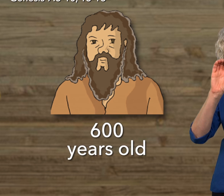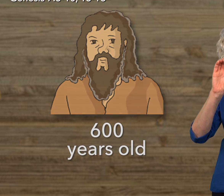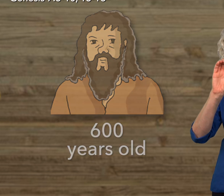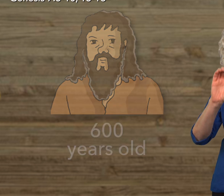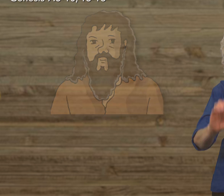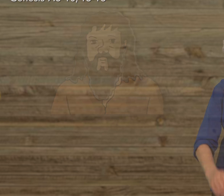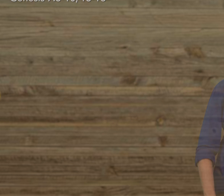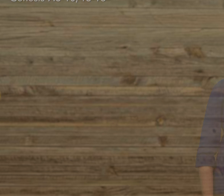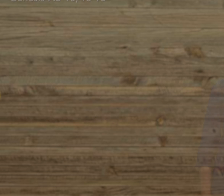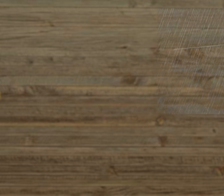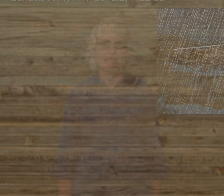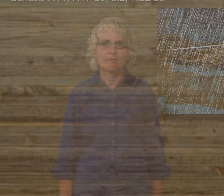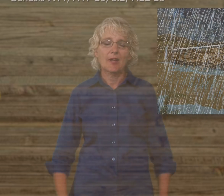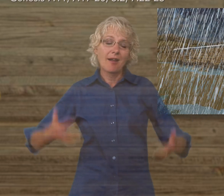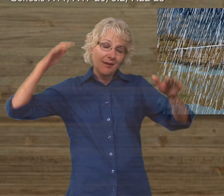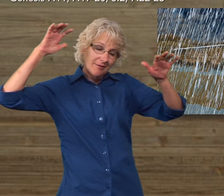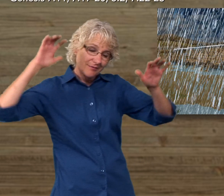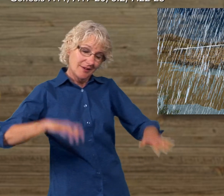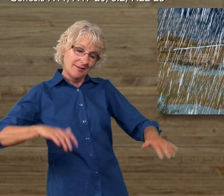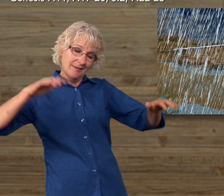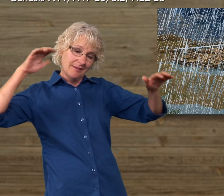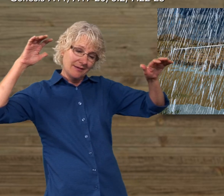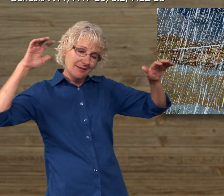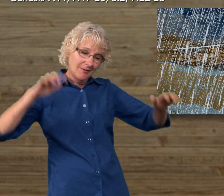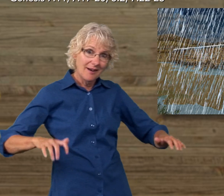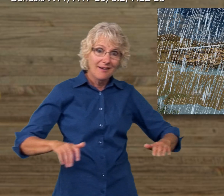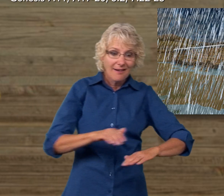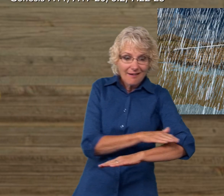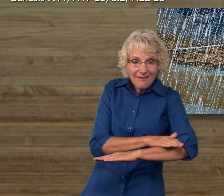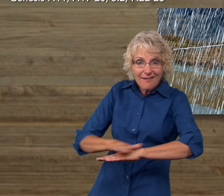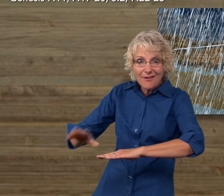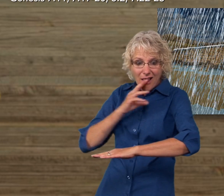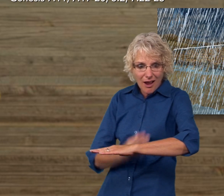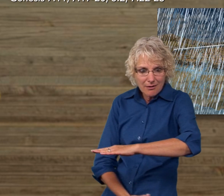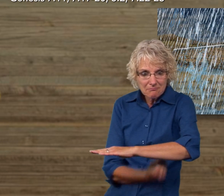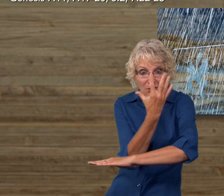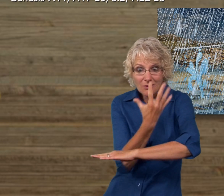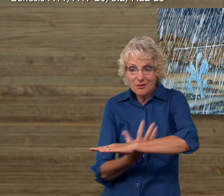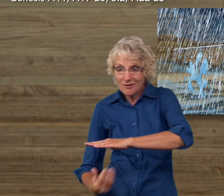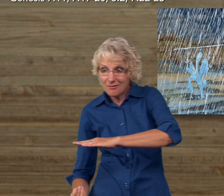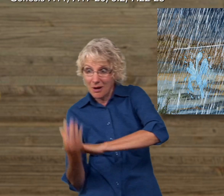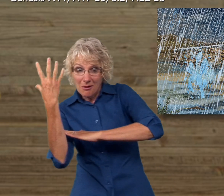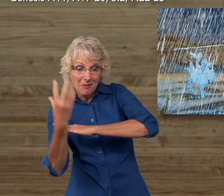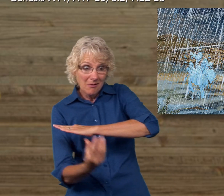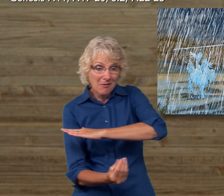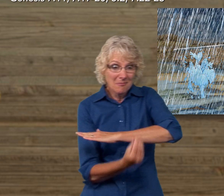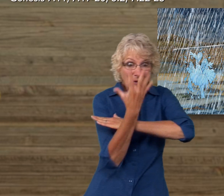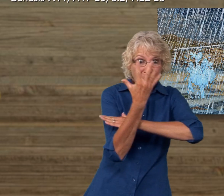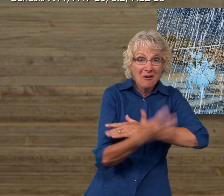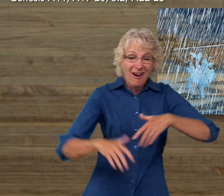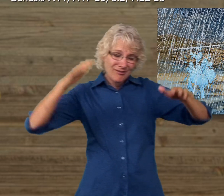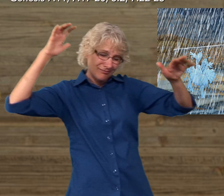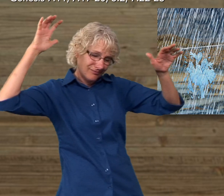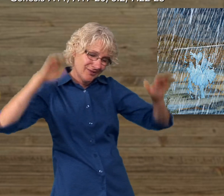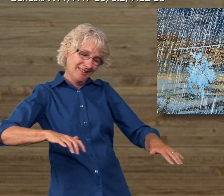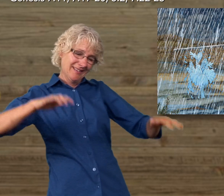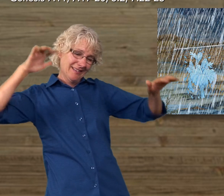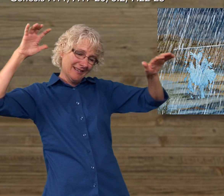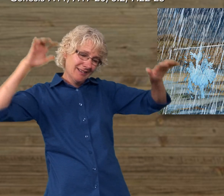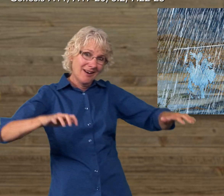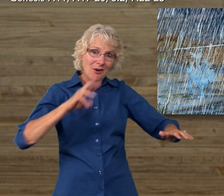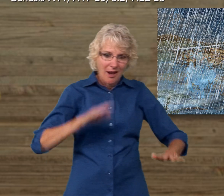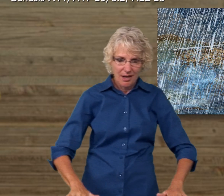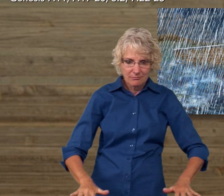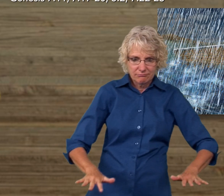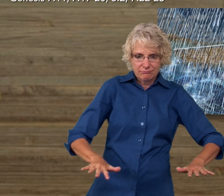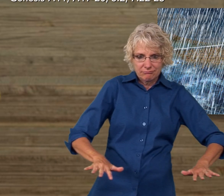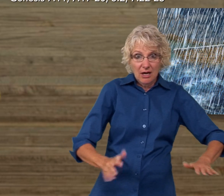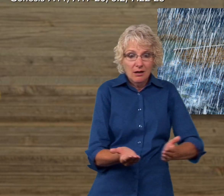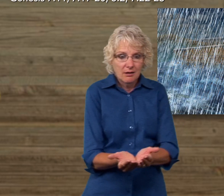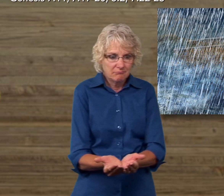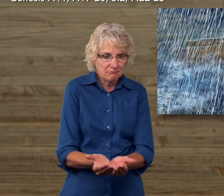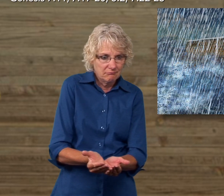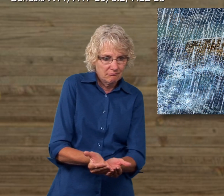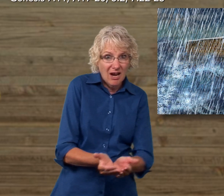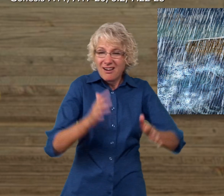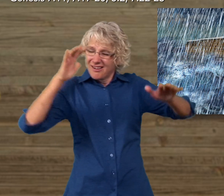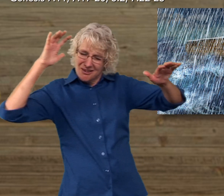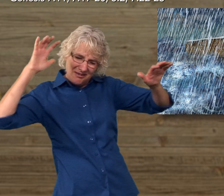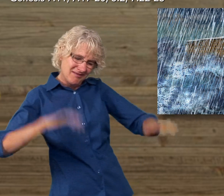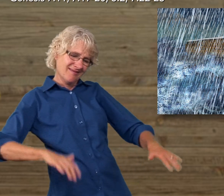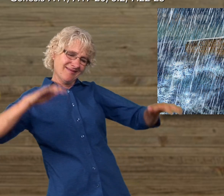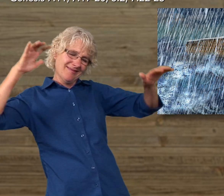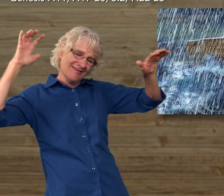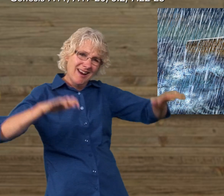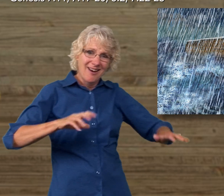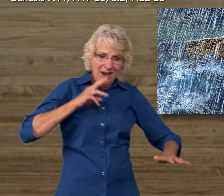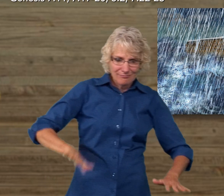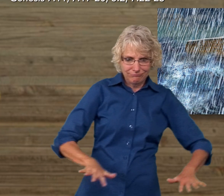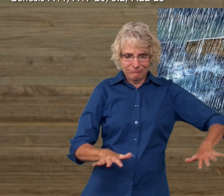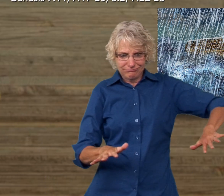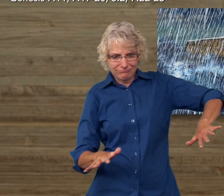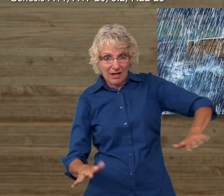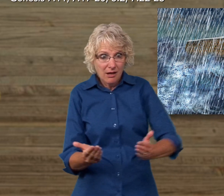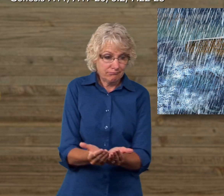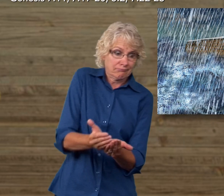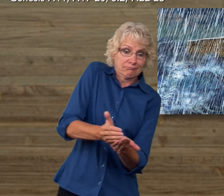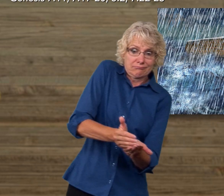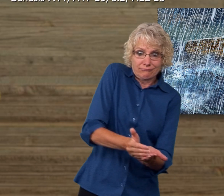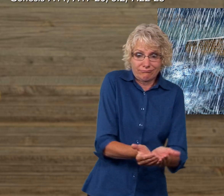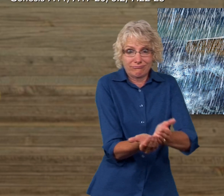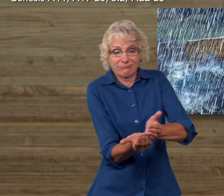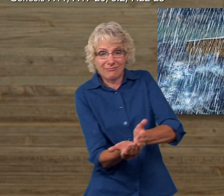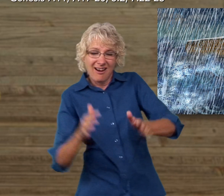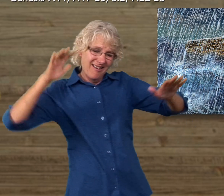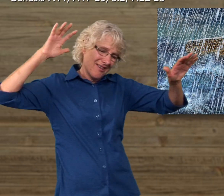In the six hundredth year of Noah’s life, on the seventeenth day of the second month, all the fountains of the great deep burst forth, and the floodgates of the heavens were opened.